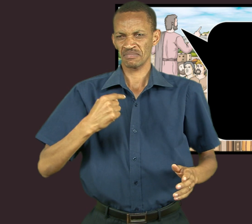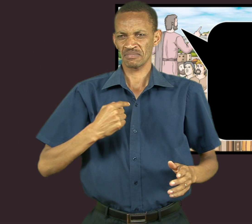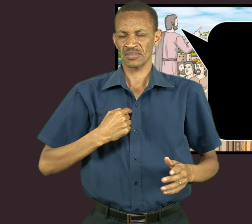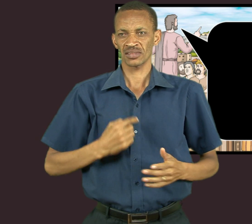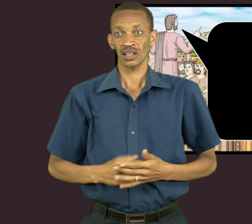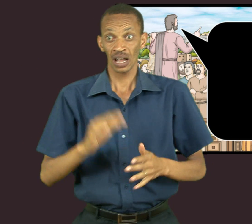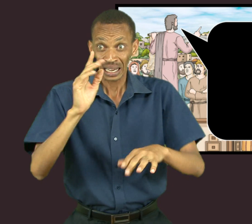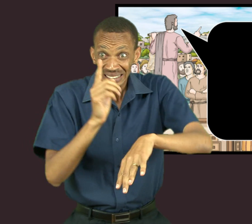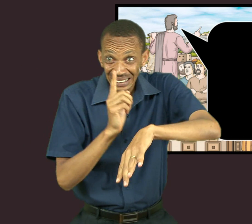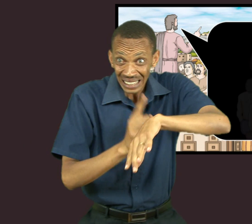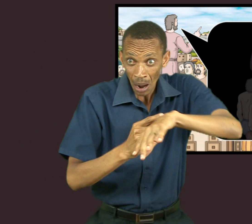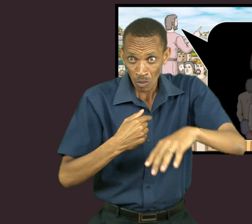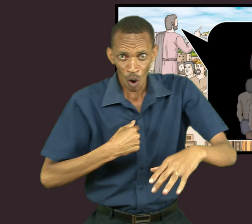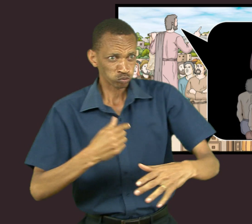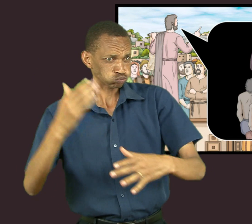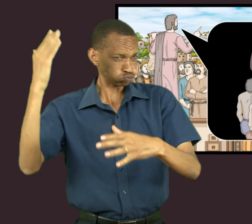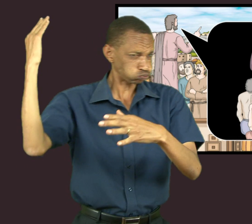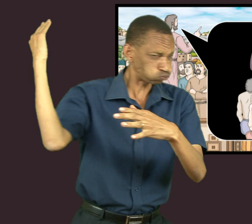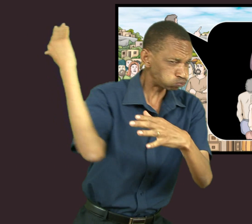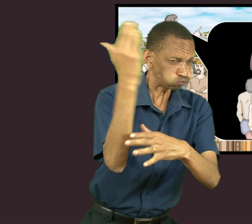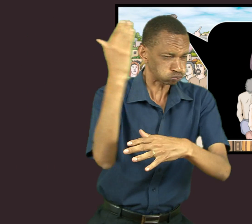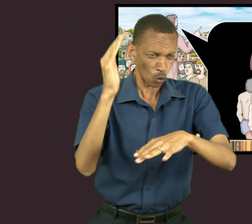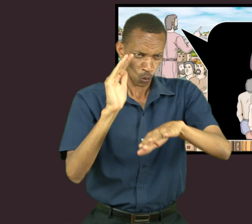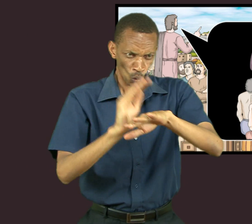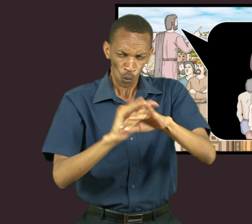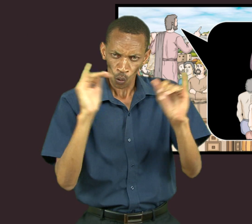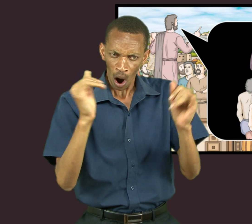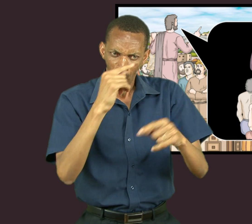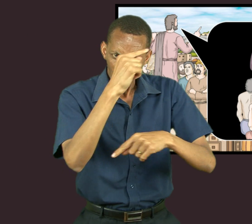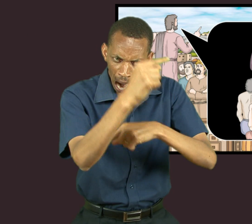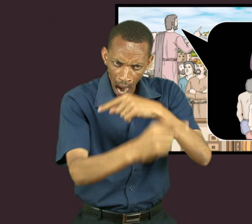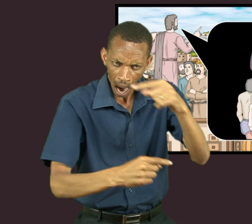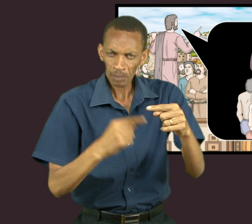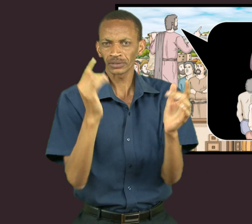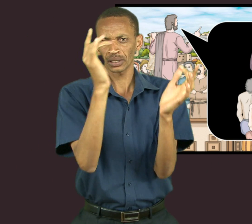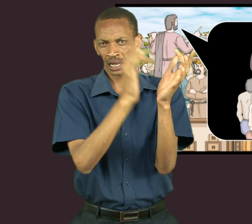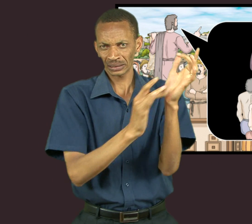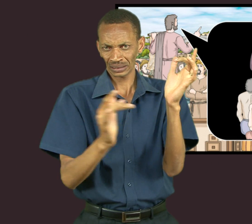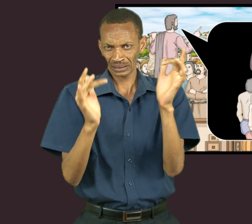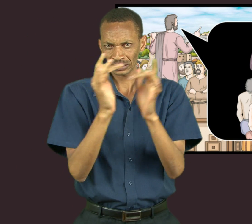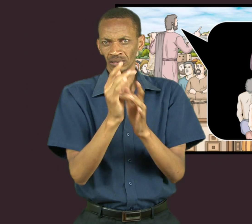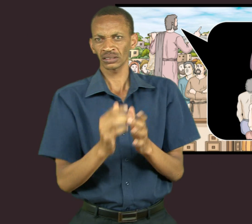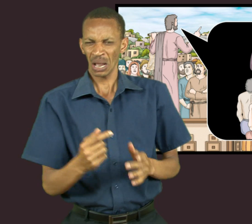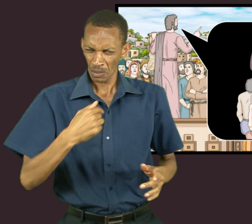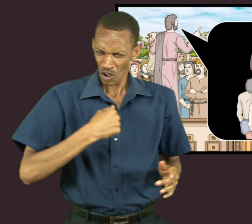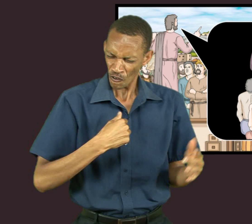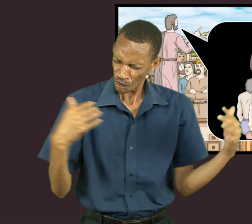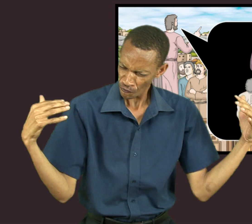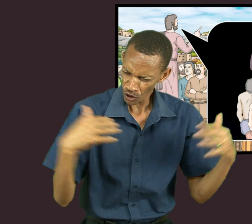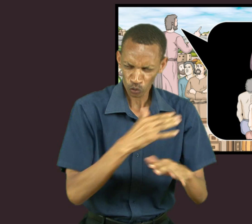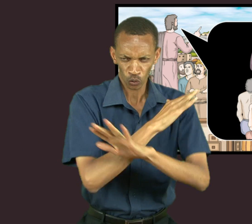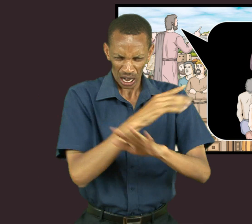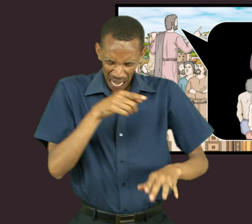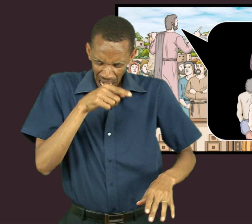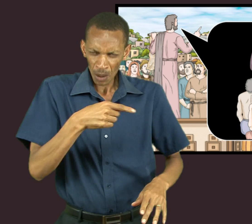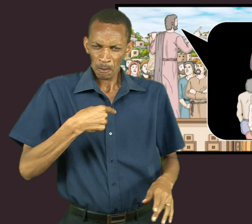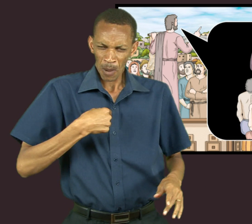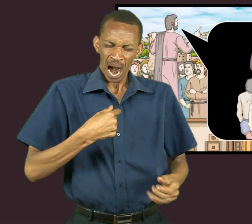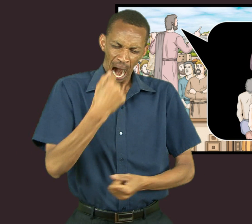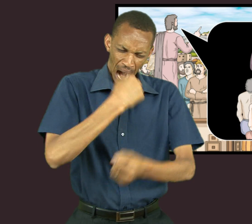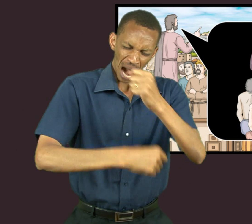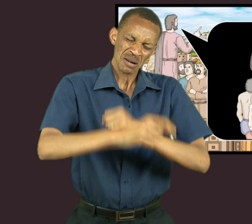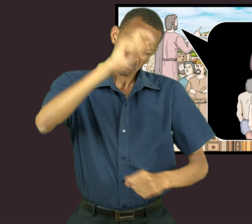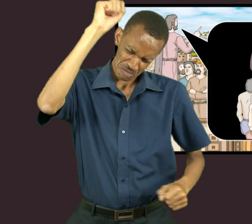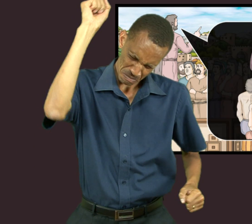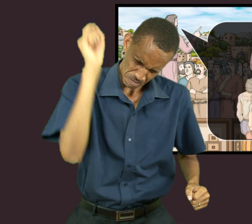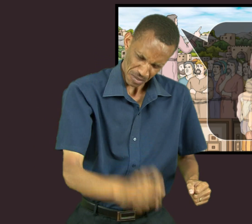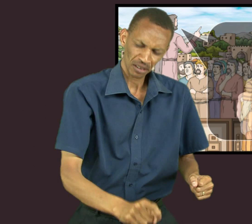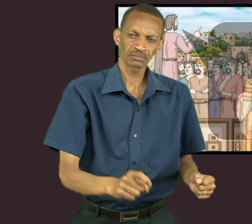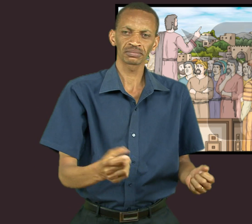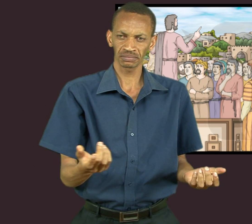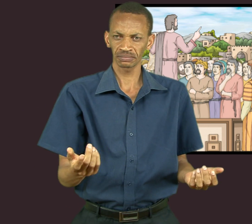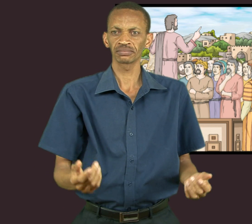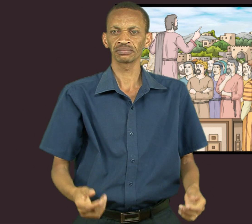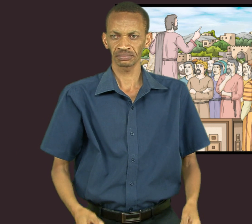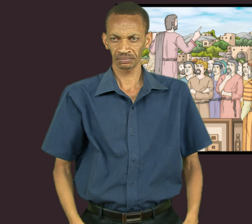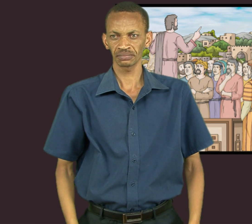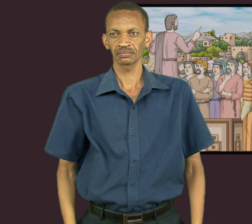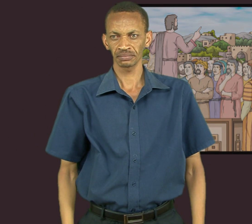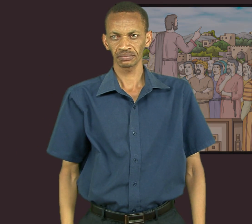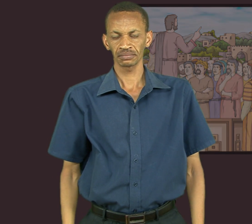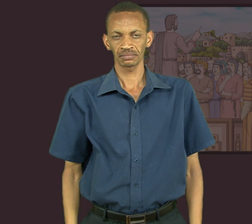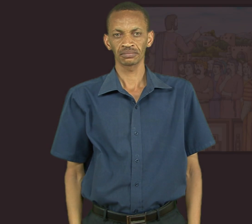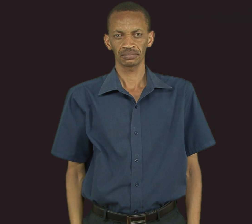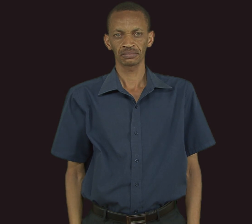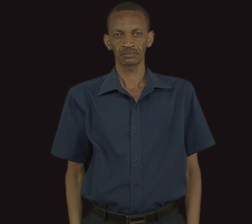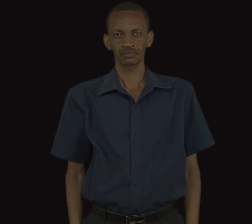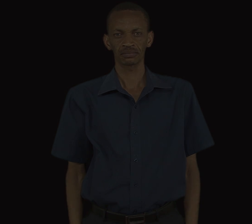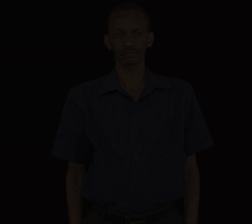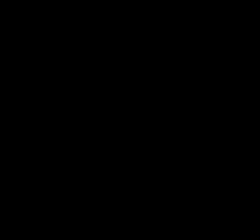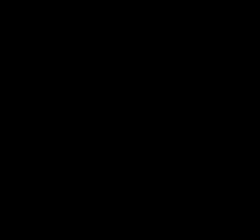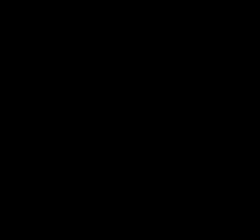Pray that I may proclaim it fearlessly, as I should.